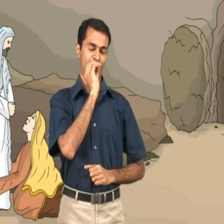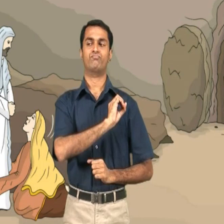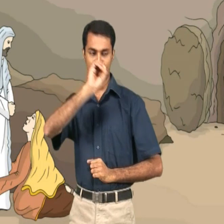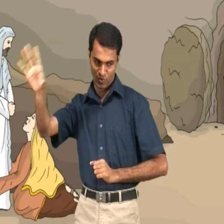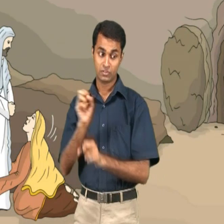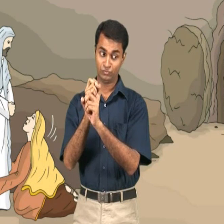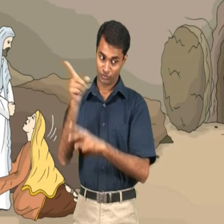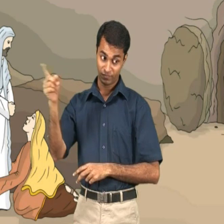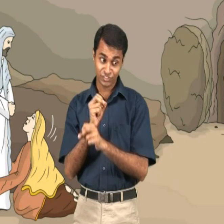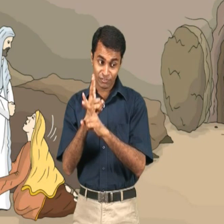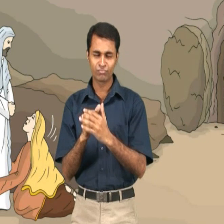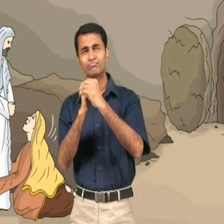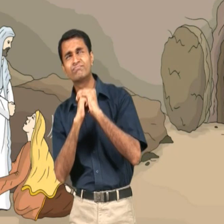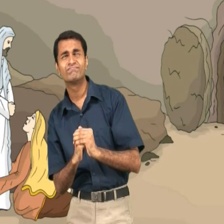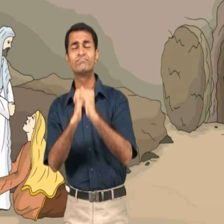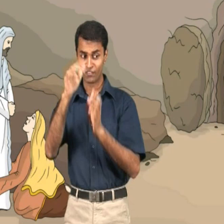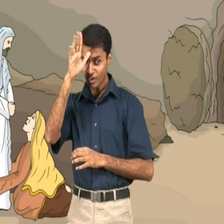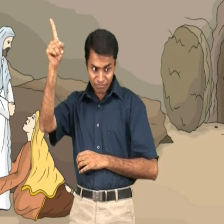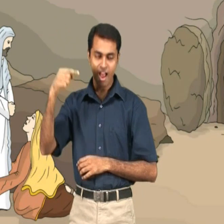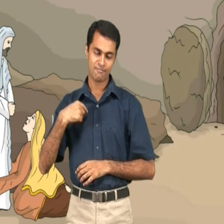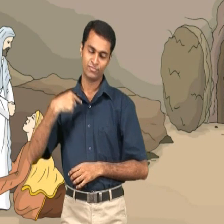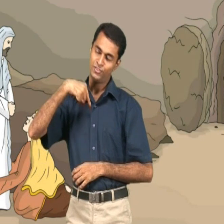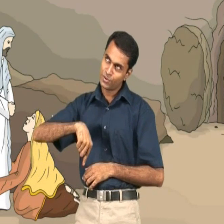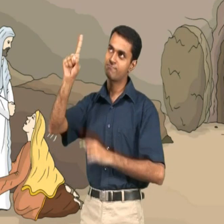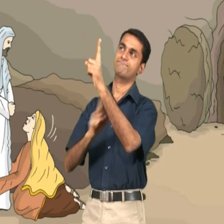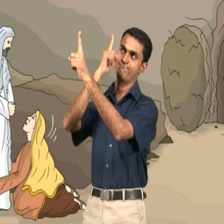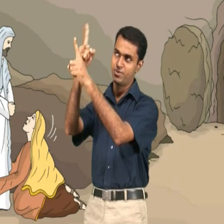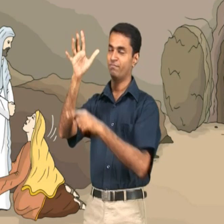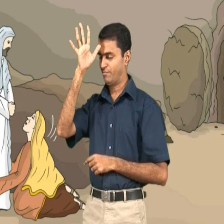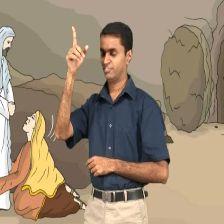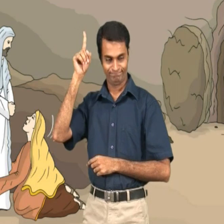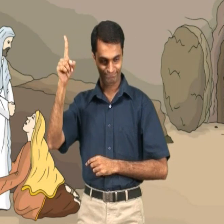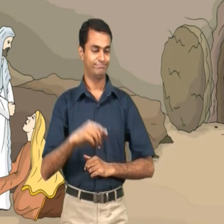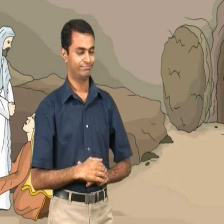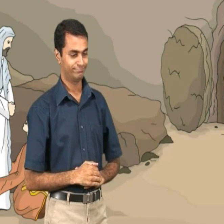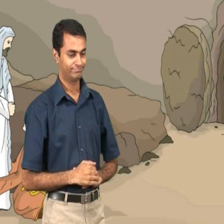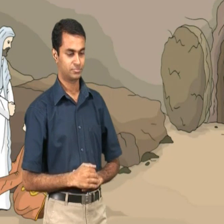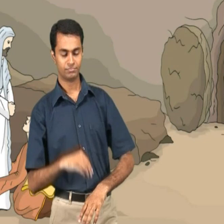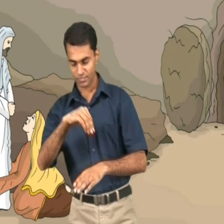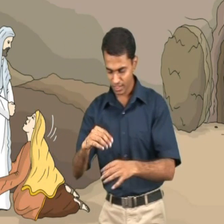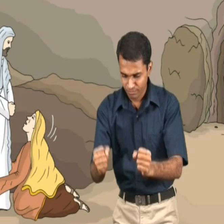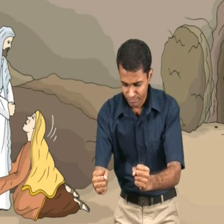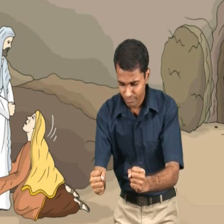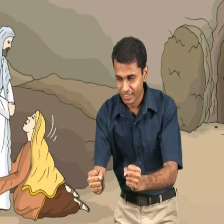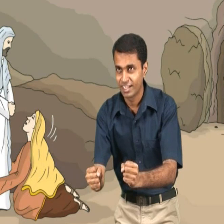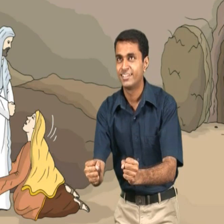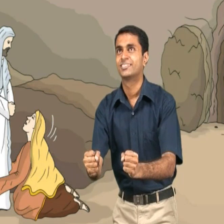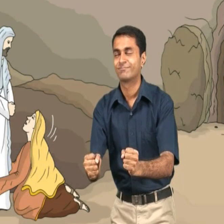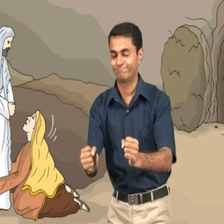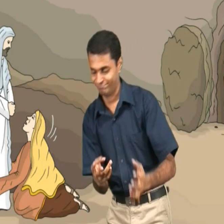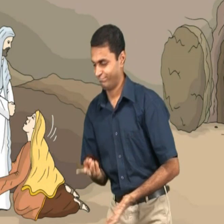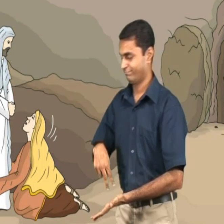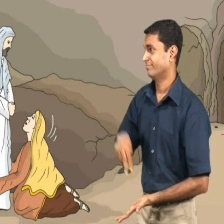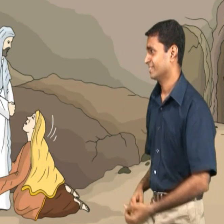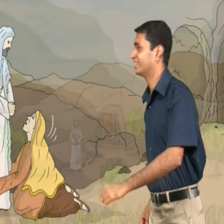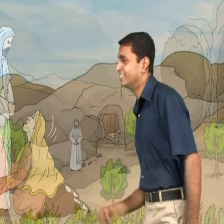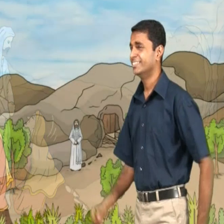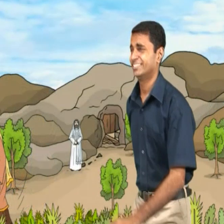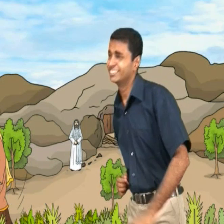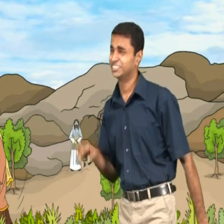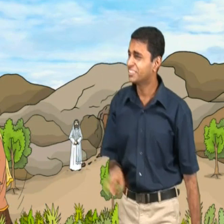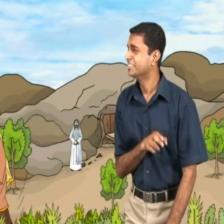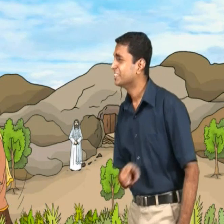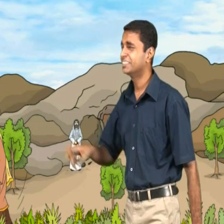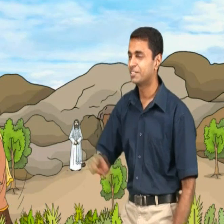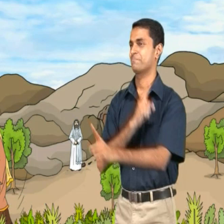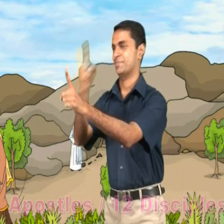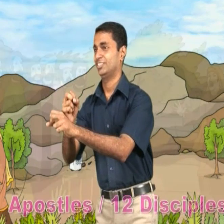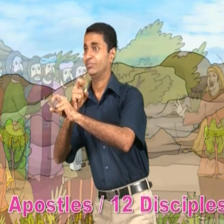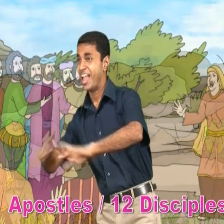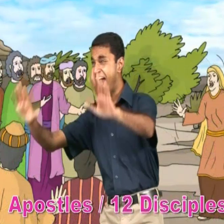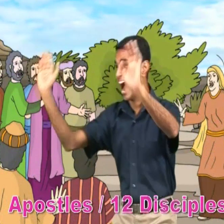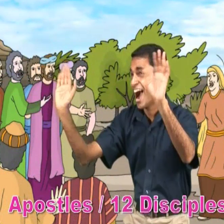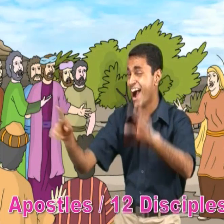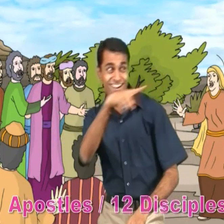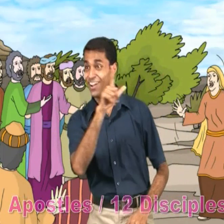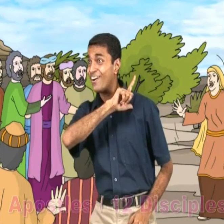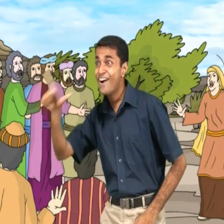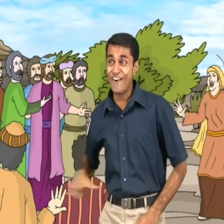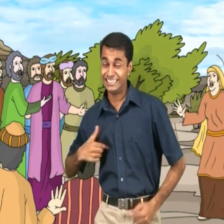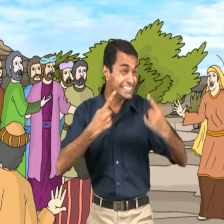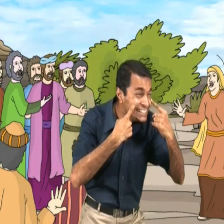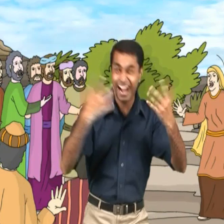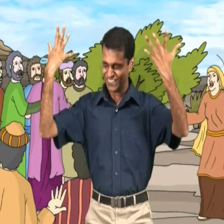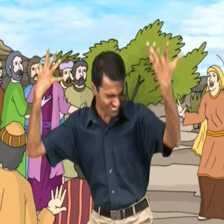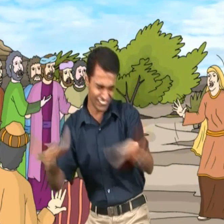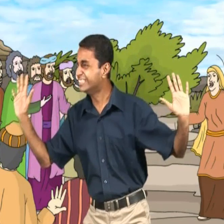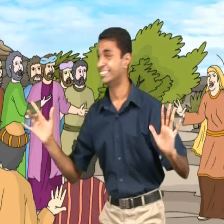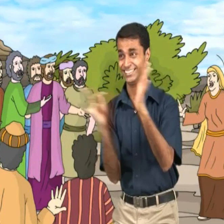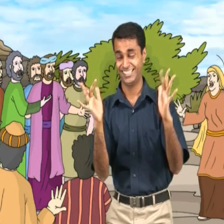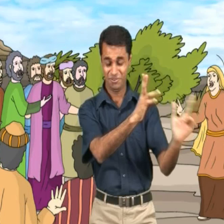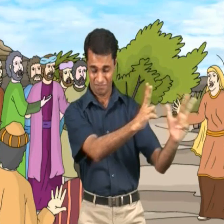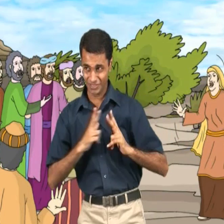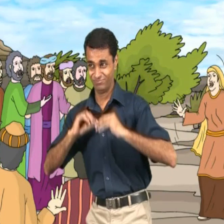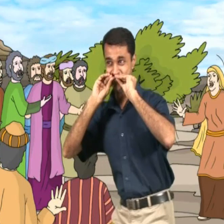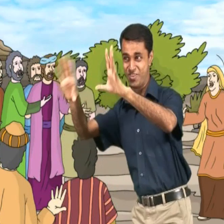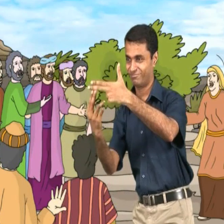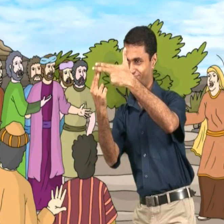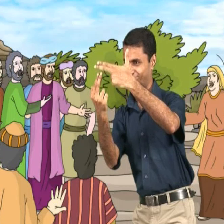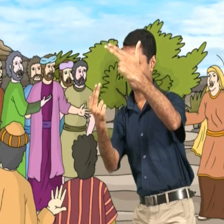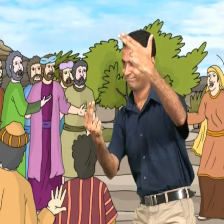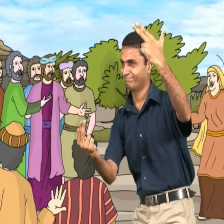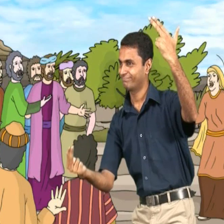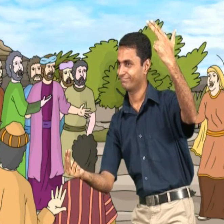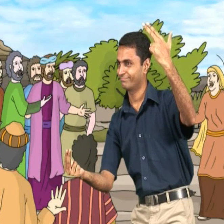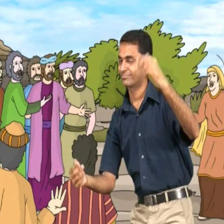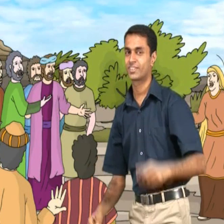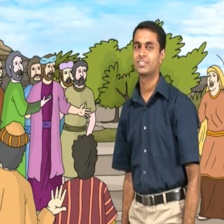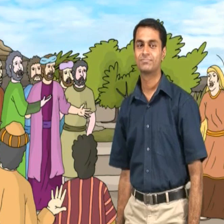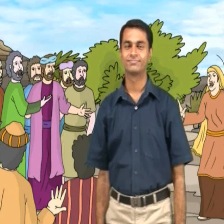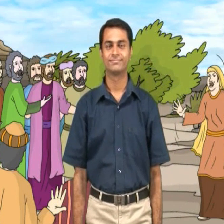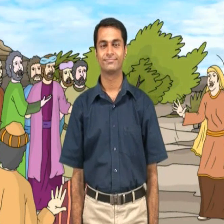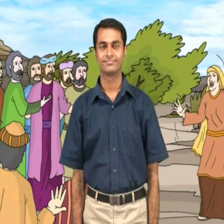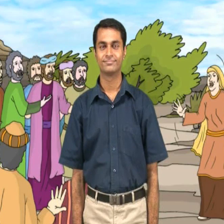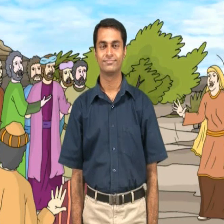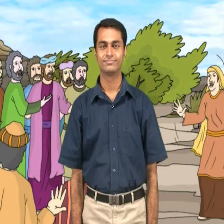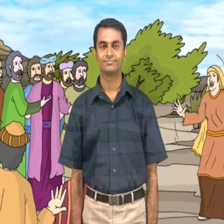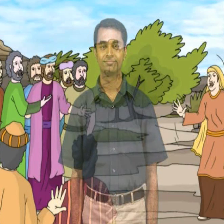But go and tell My brothers, ‘I am ascending to My Father and your Father, to My God and your God.’” Mary Magdalene went and announced to the disciples, “I have seen the Lord!”